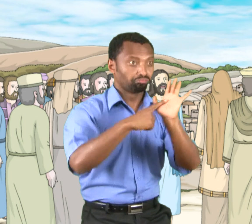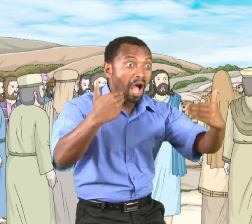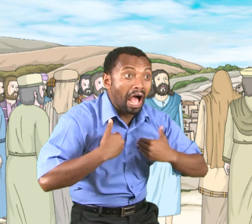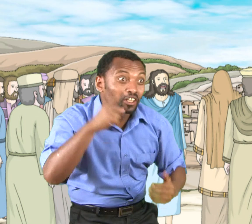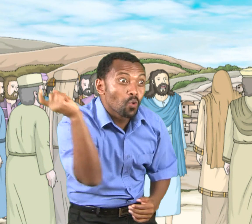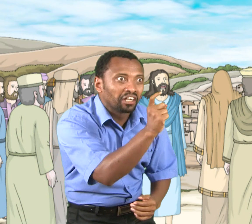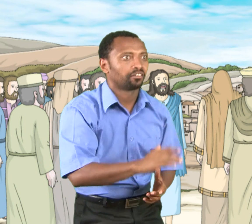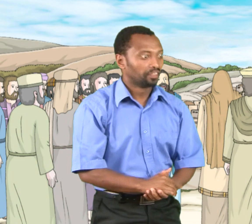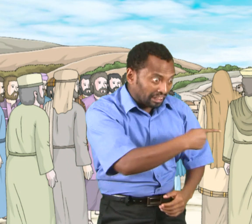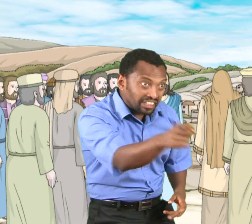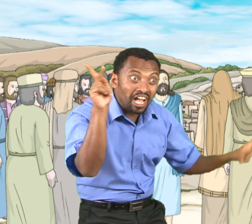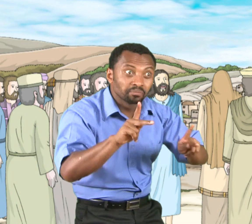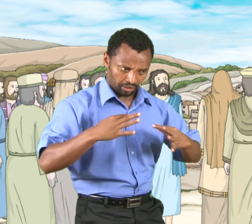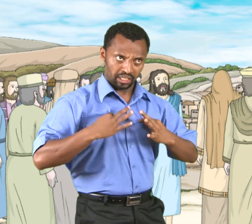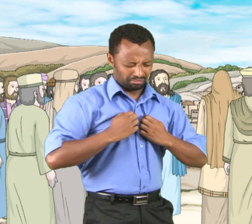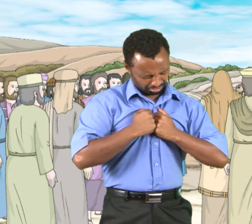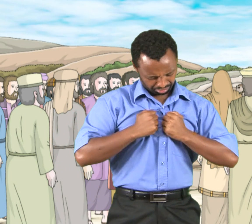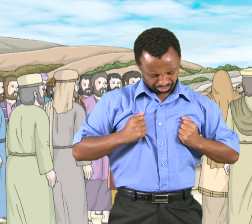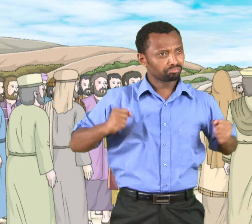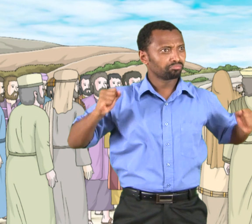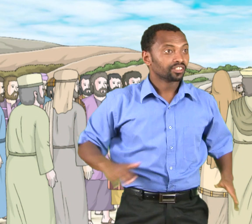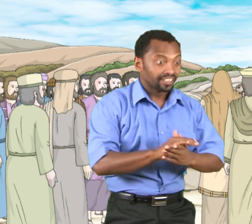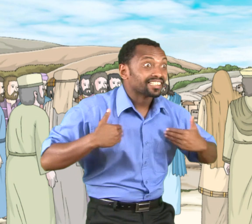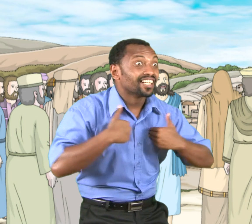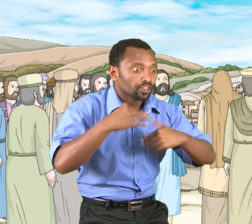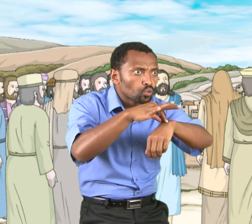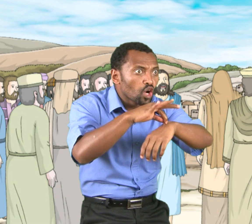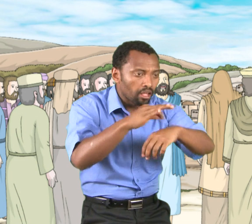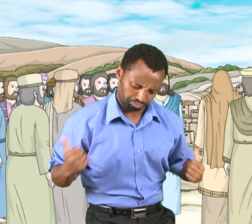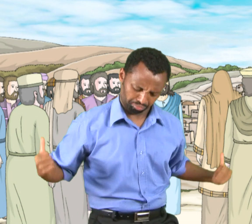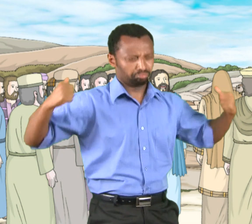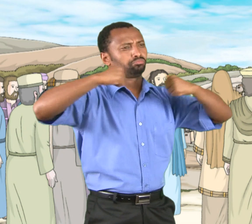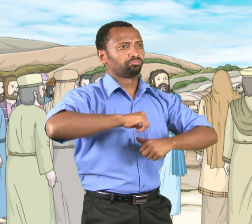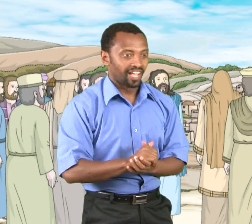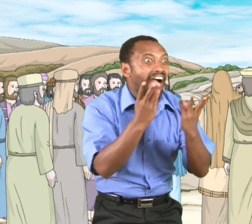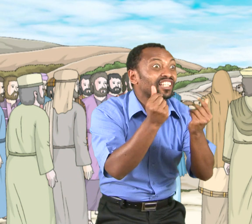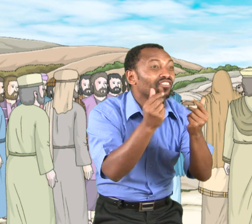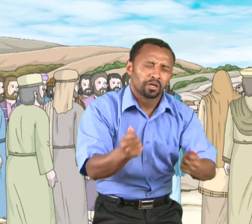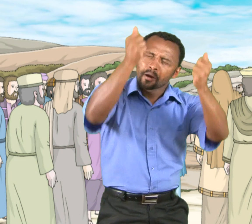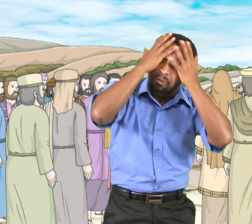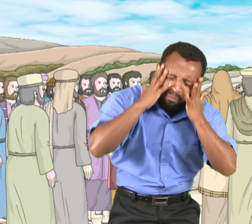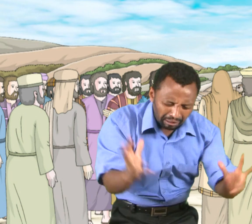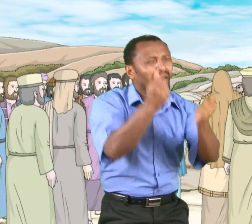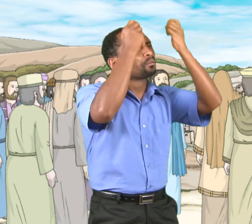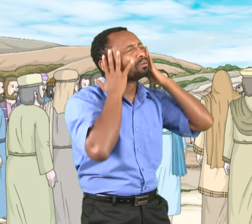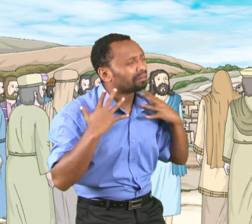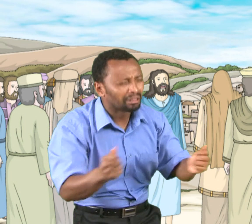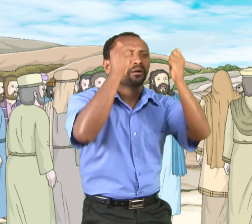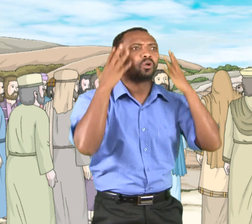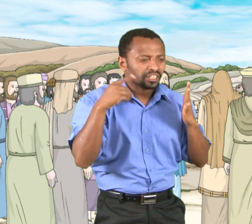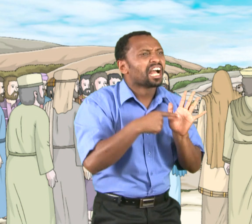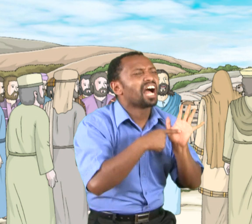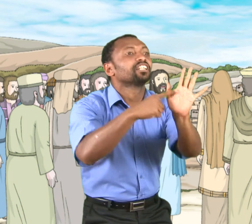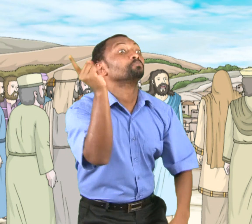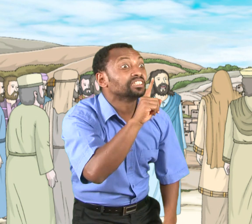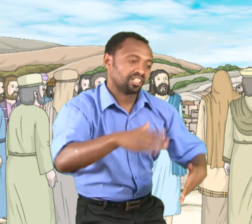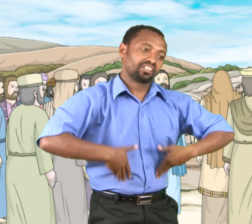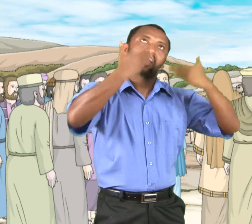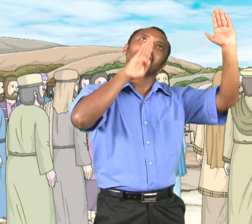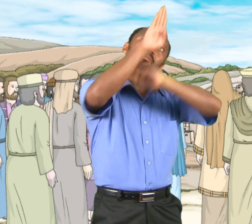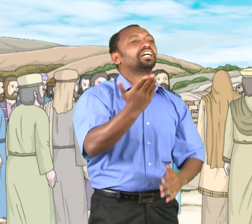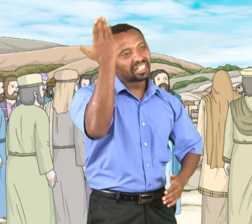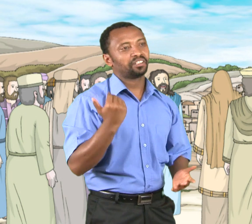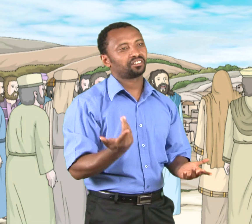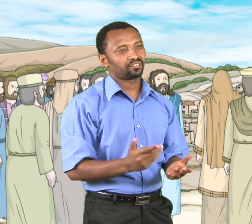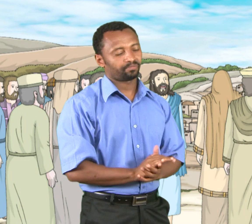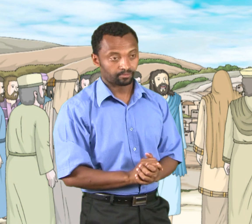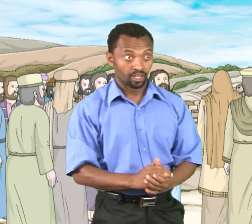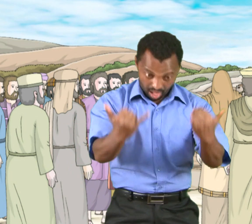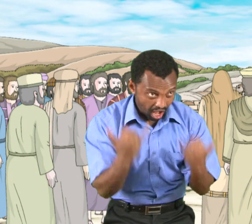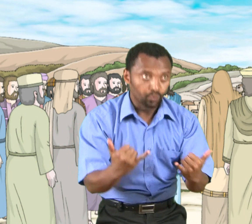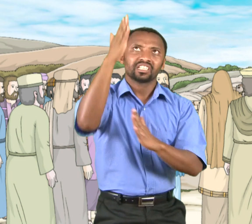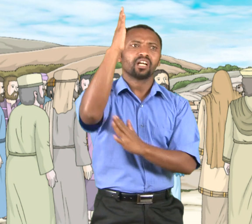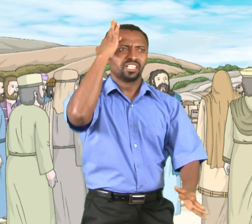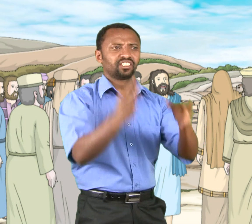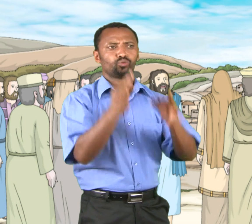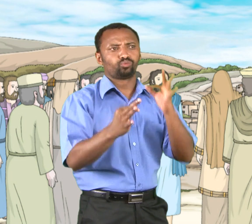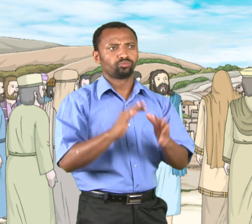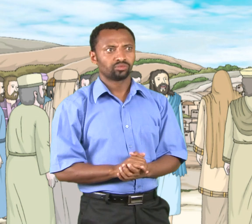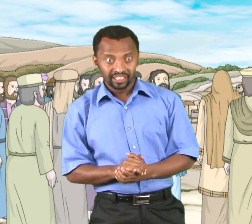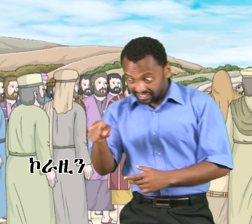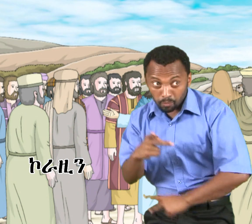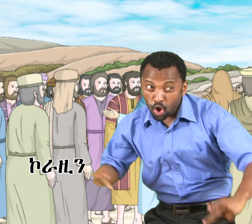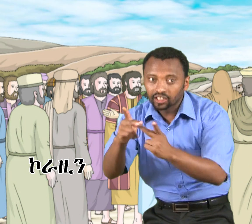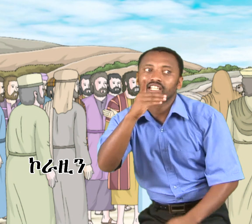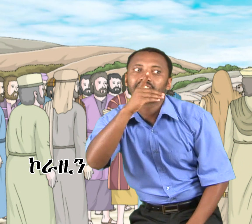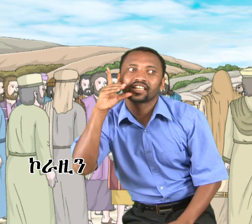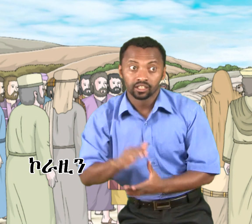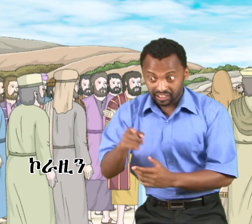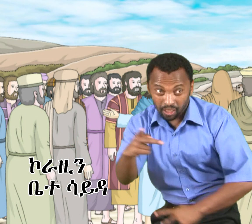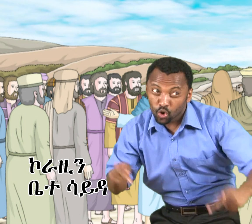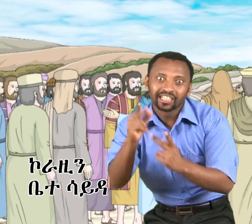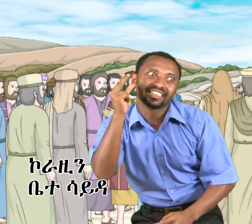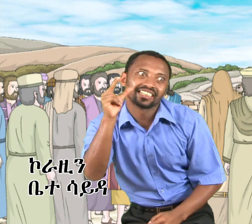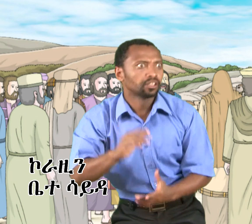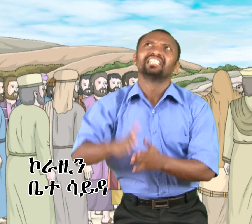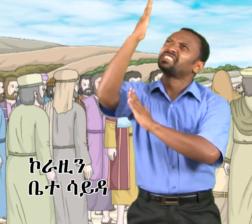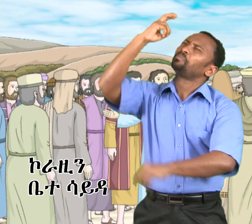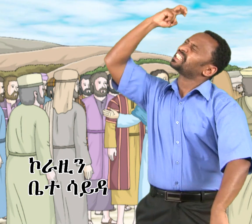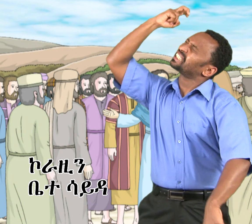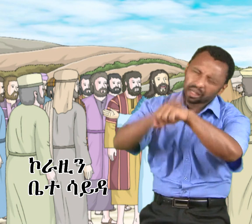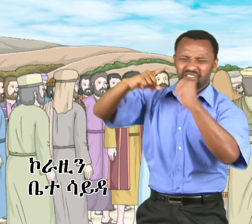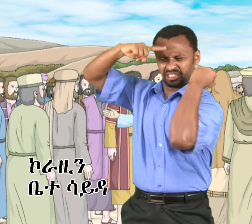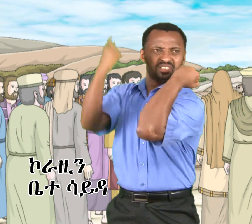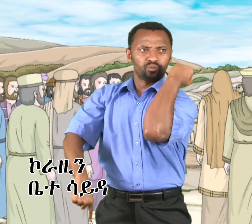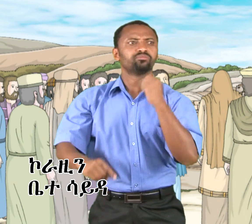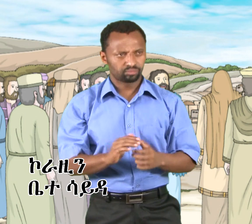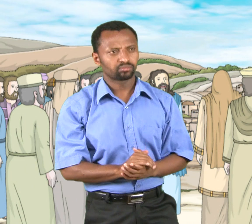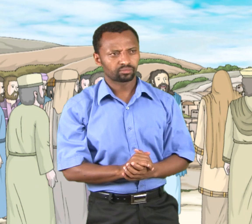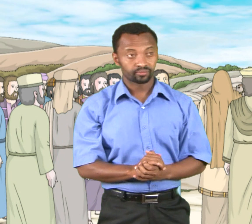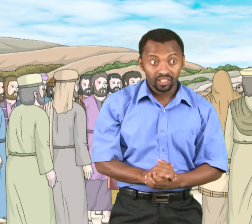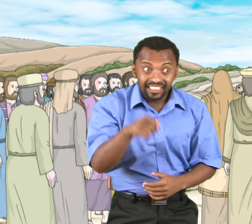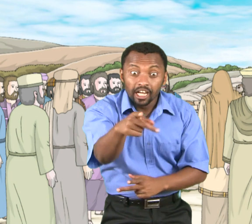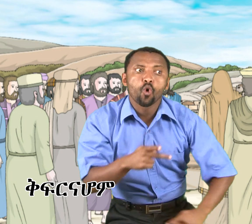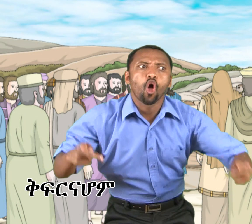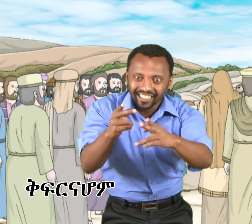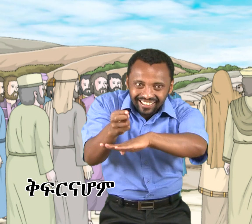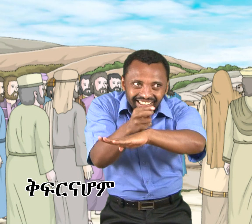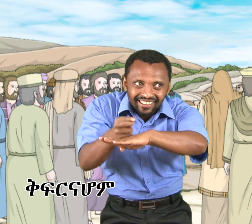But it will be more bearable for Tyre and Sidon at the judgment than for you.